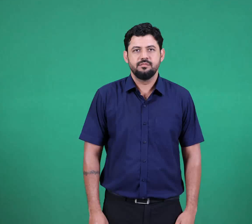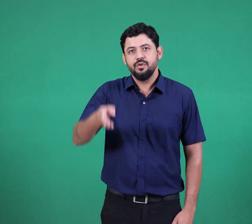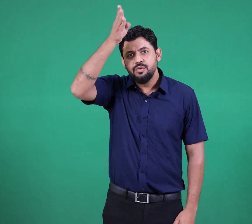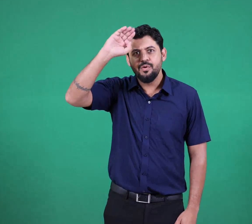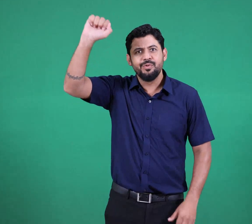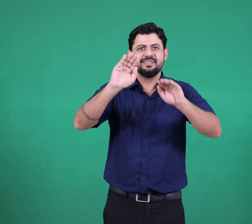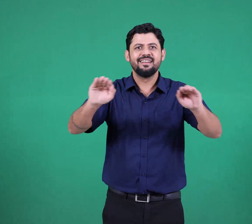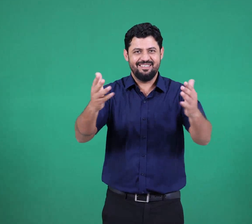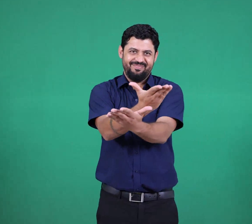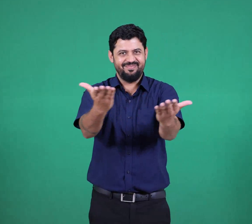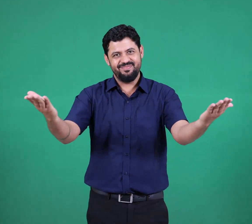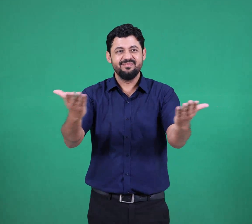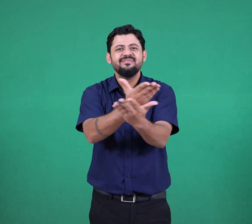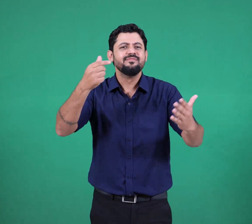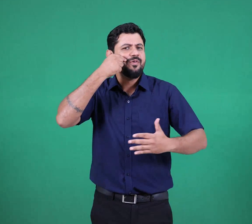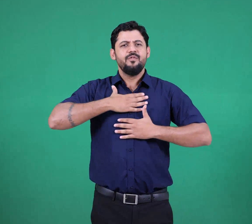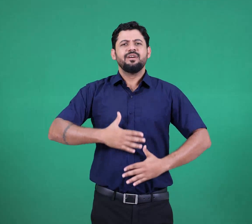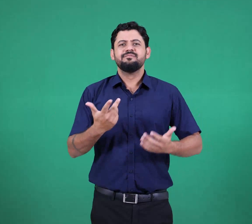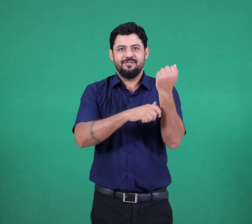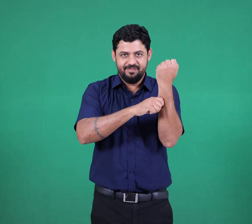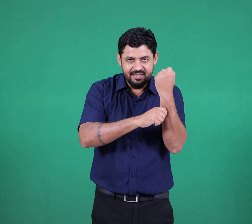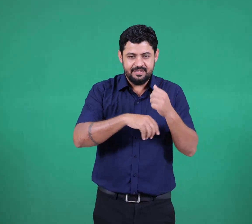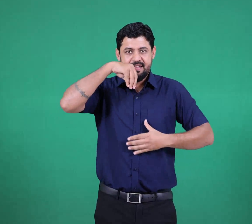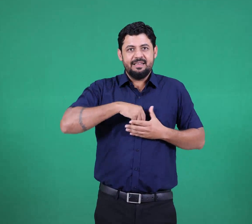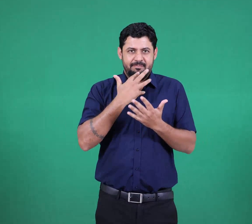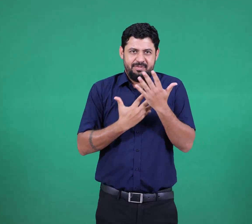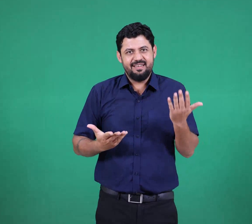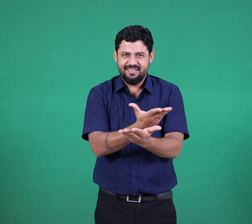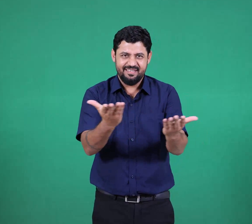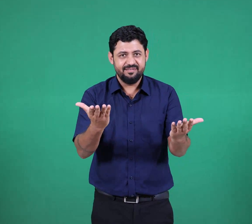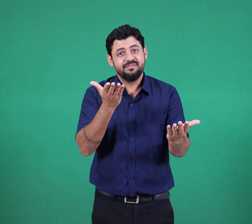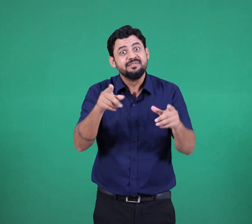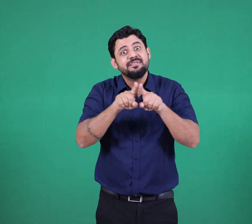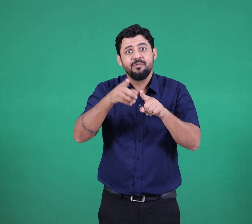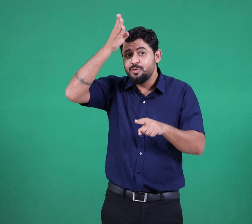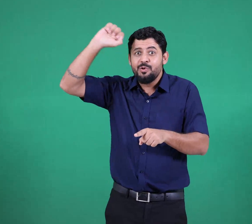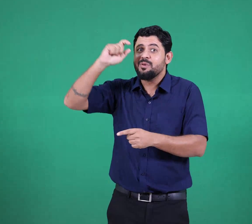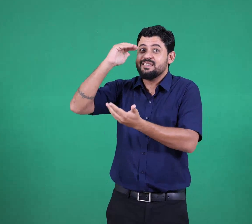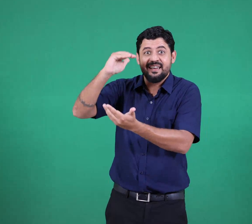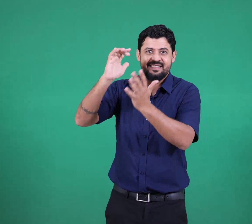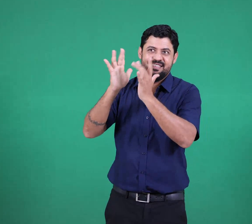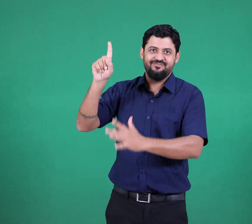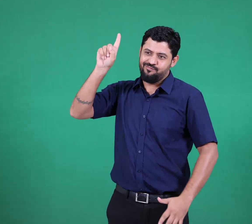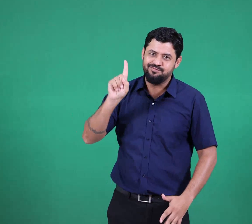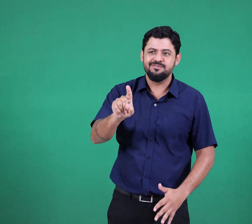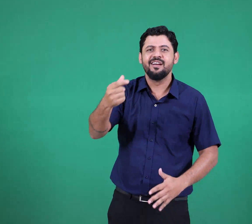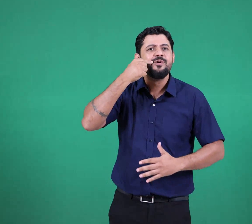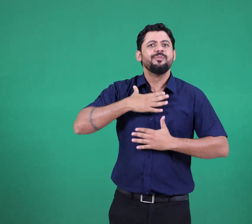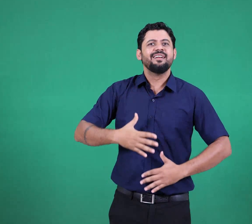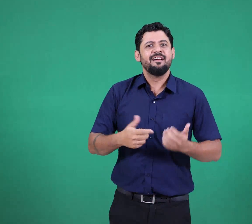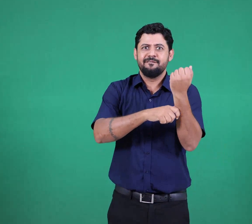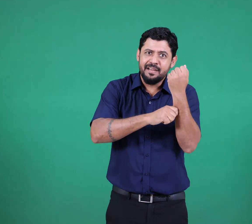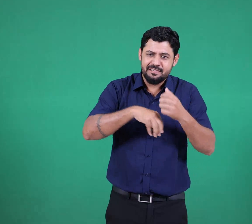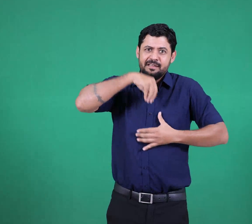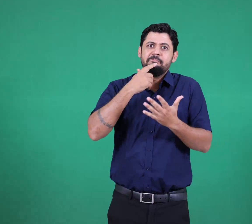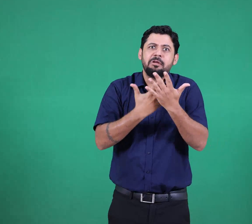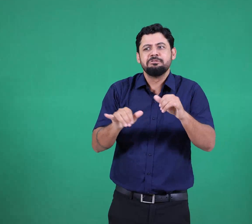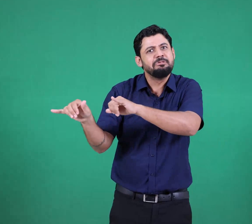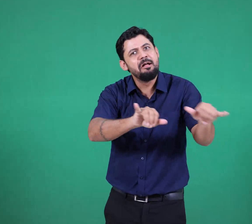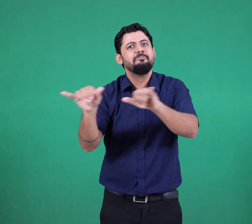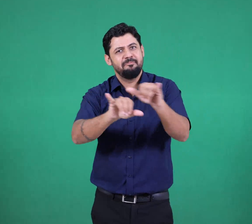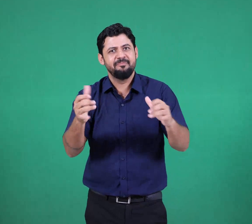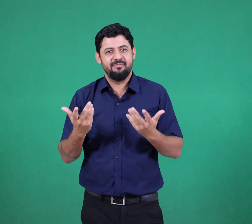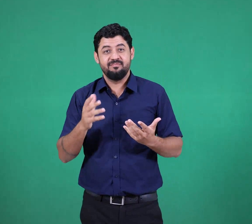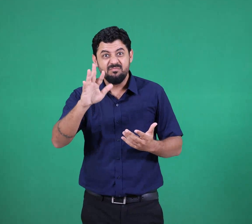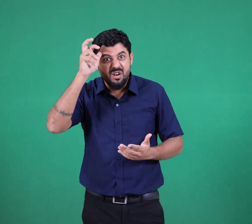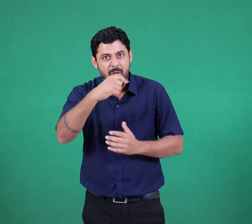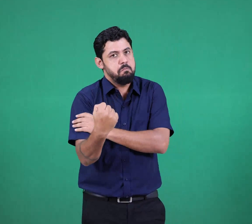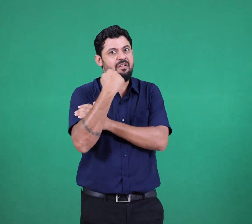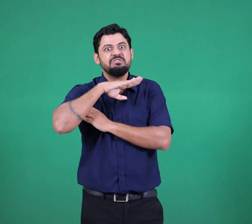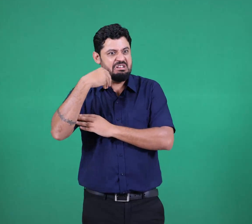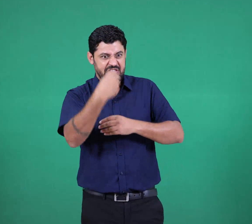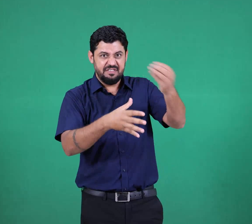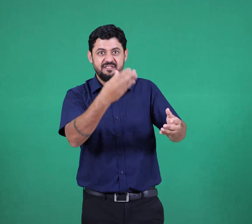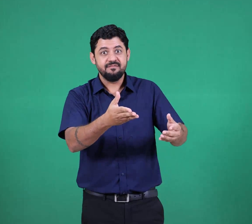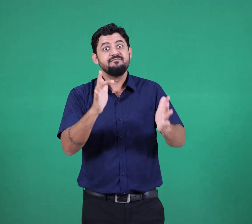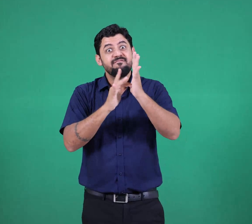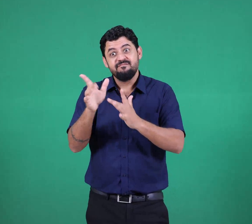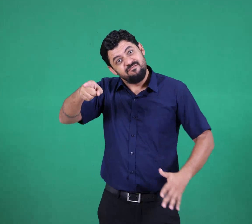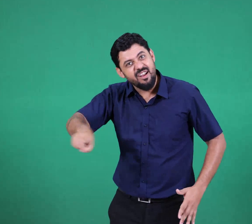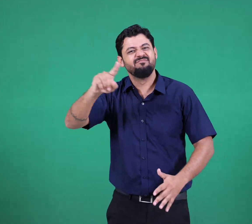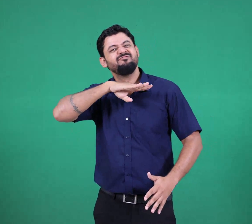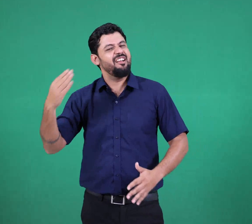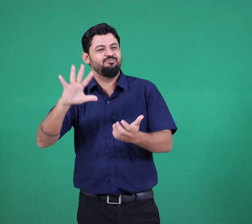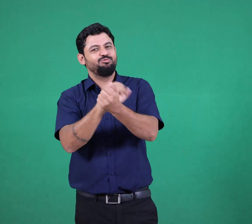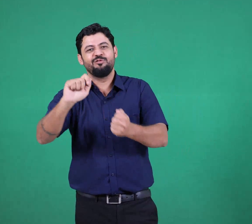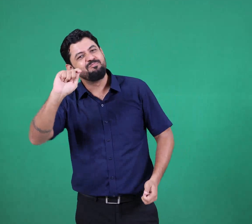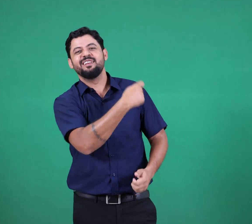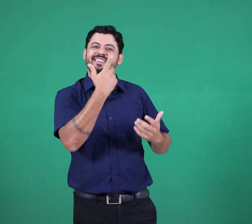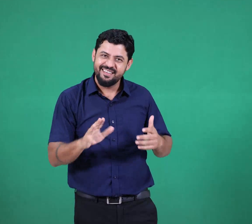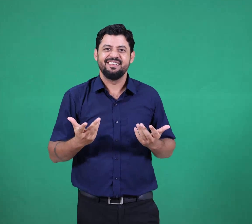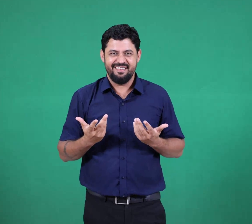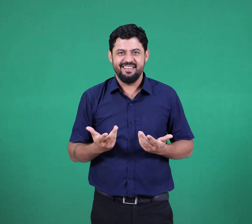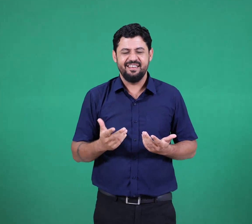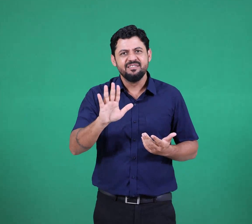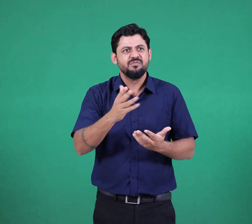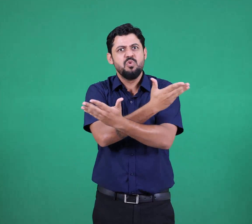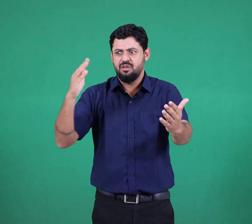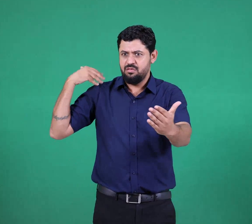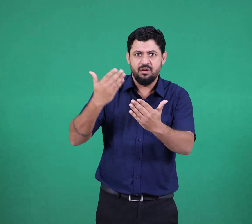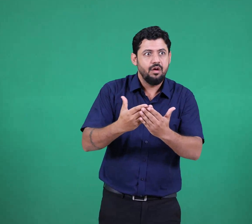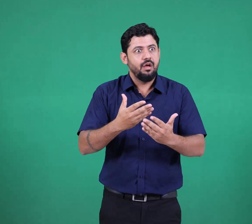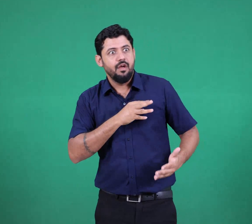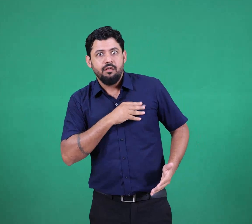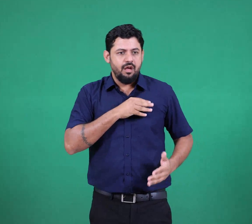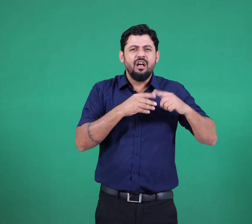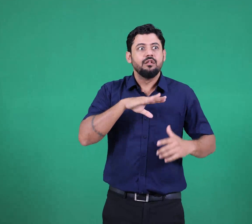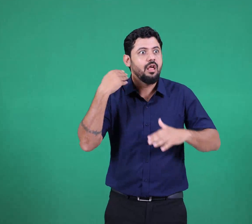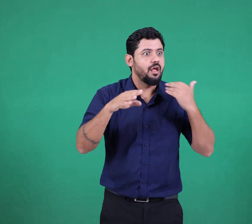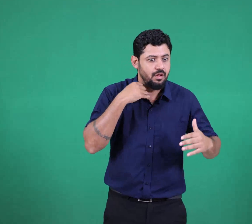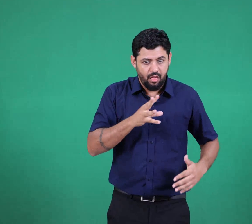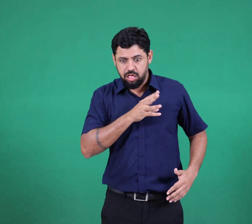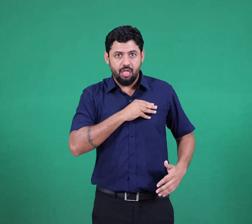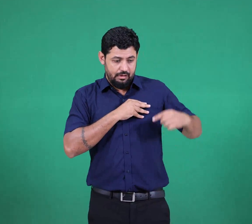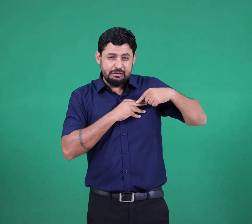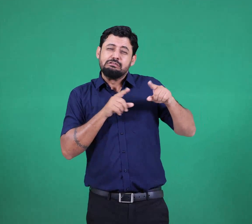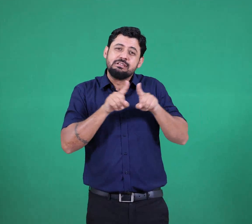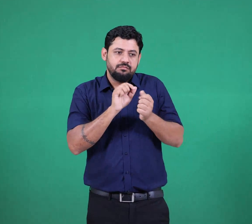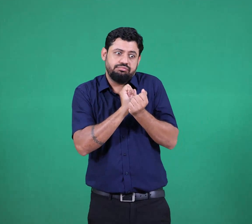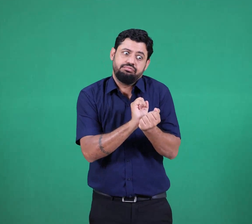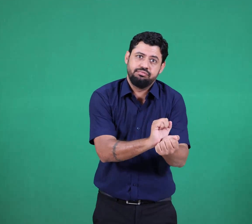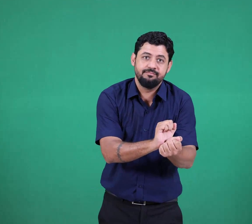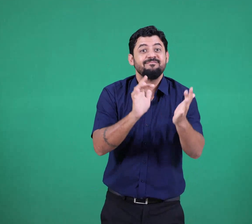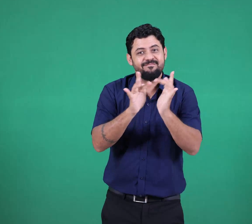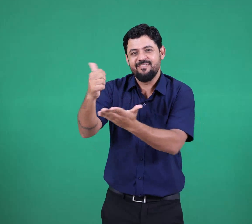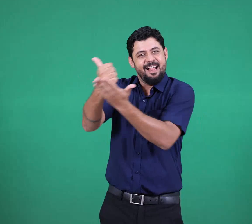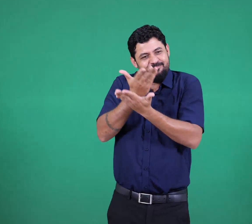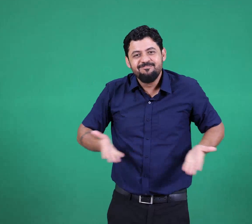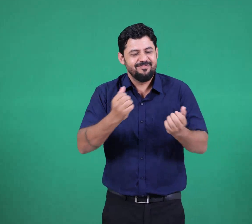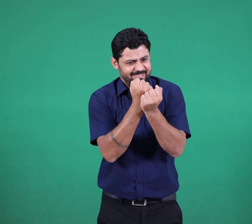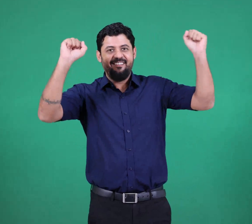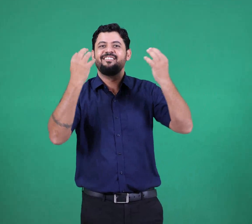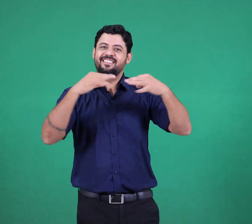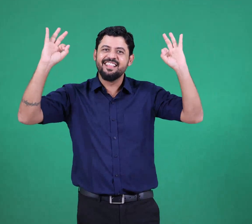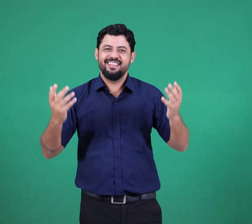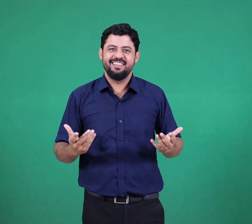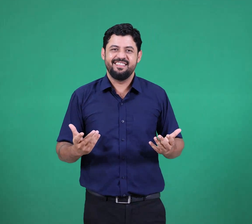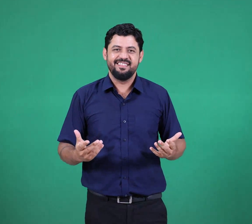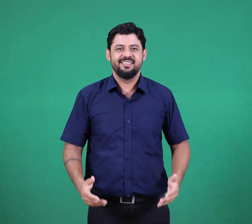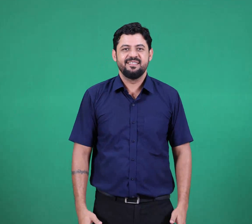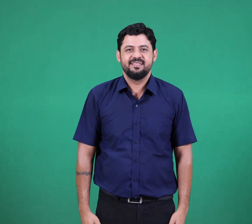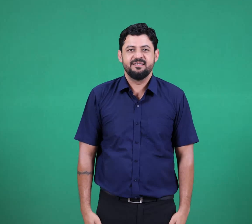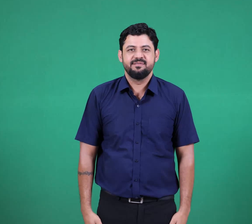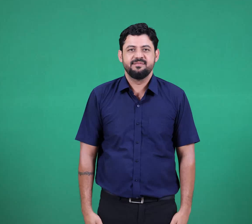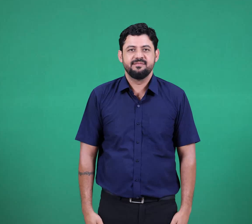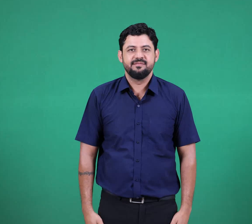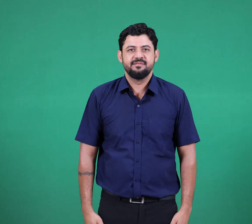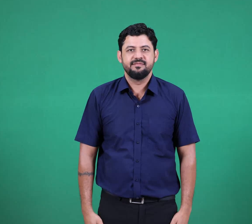Now since the children have flesh and blood, He too shared in their humanity, so that by His death He might destroy him who holds the power of death, that is, the devil, and free those who all their lives were held in slavery by their fear of death.